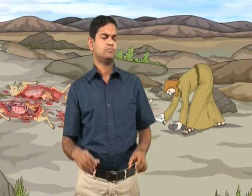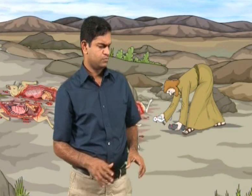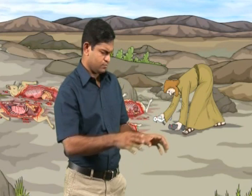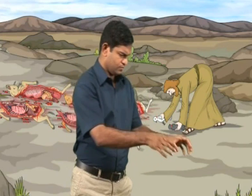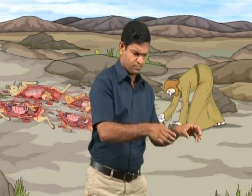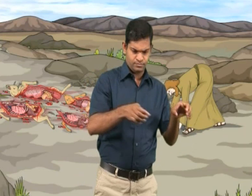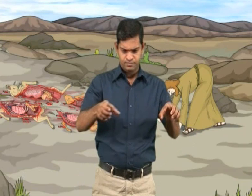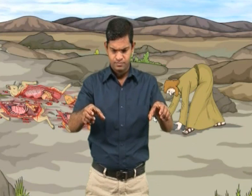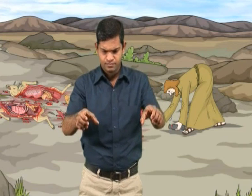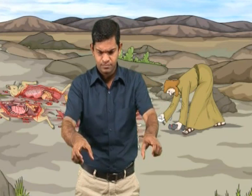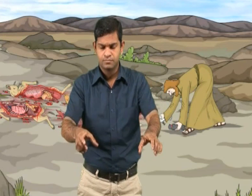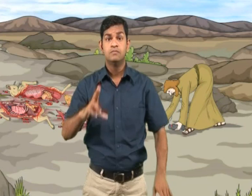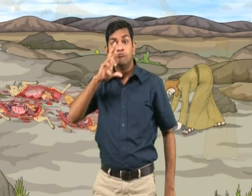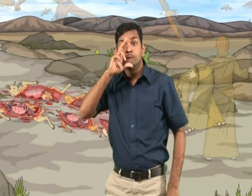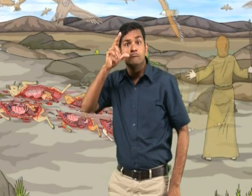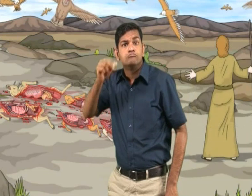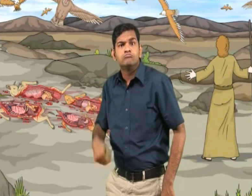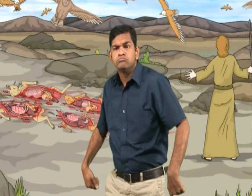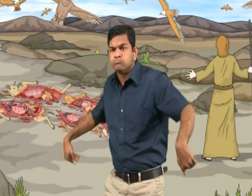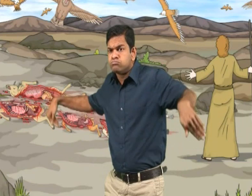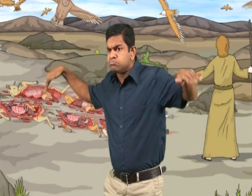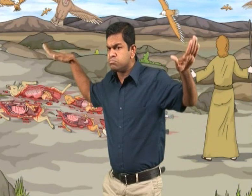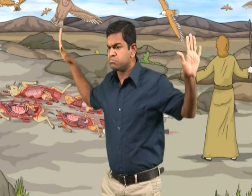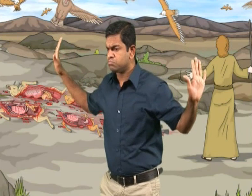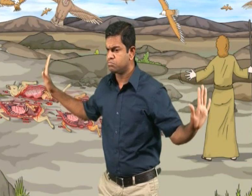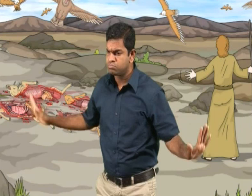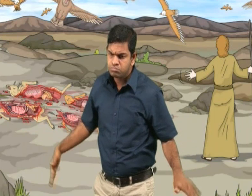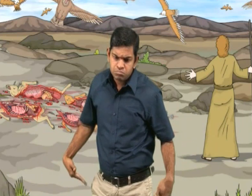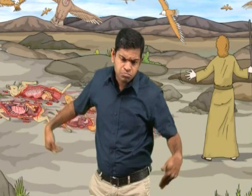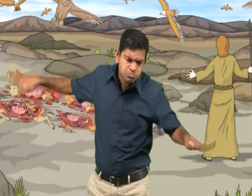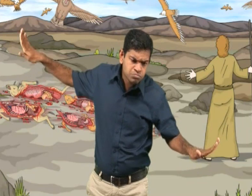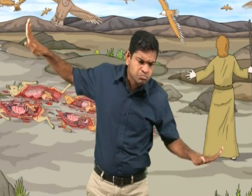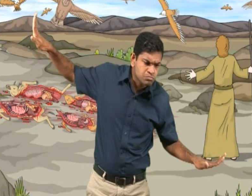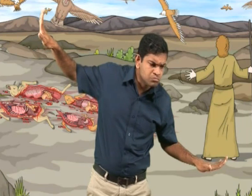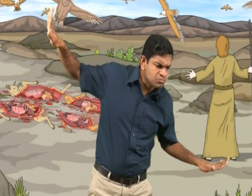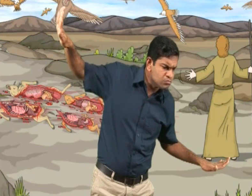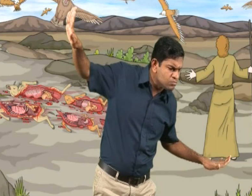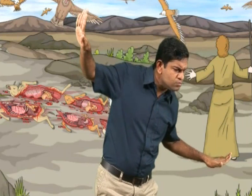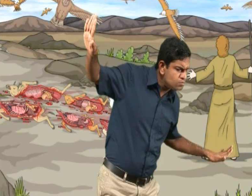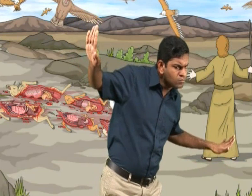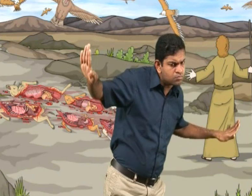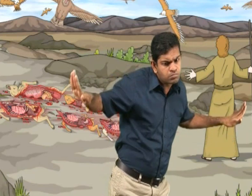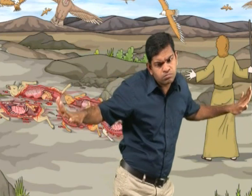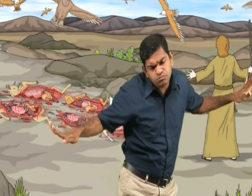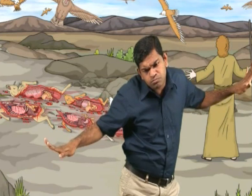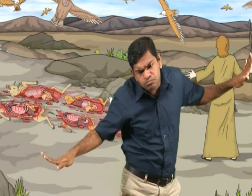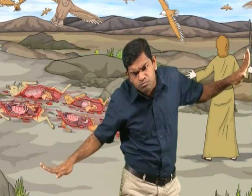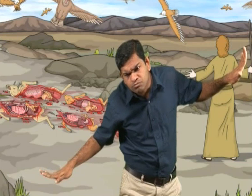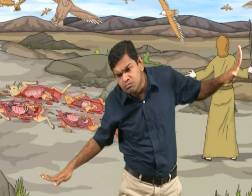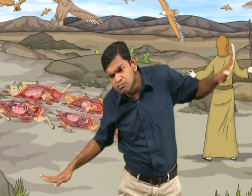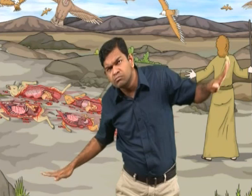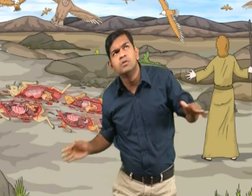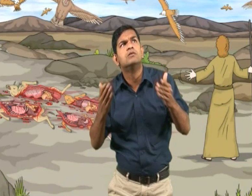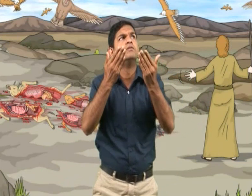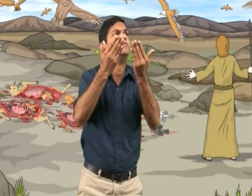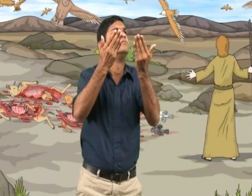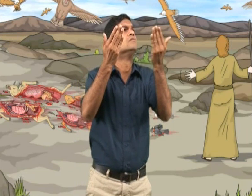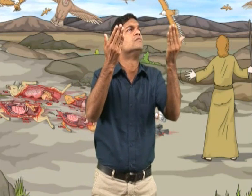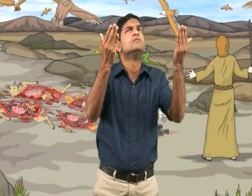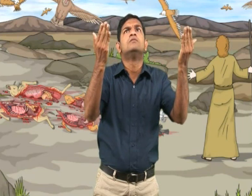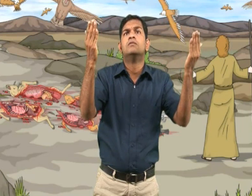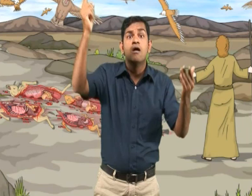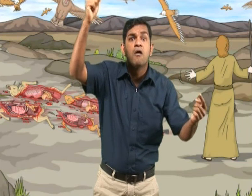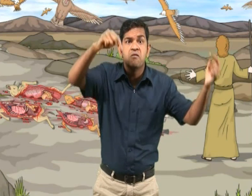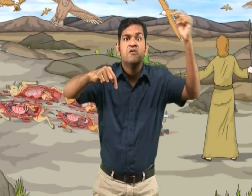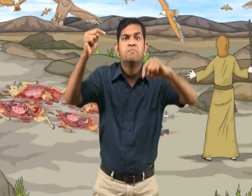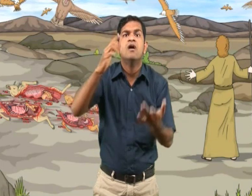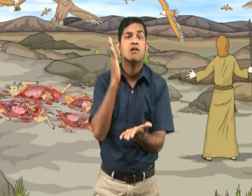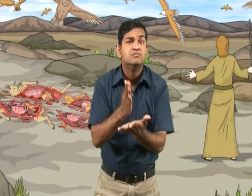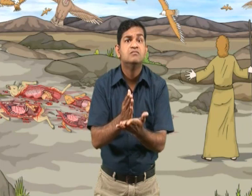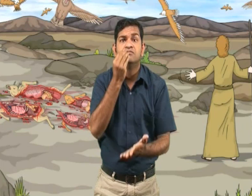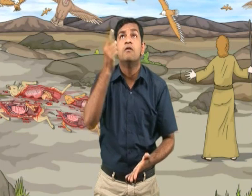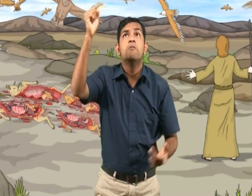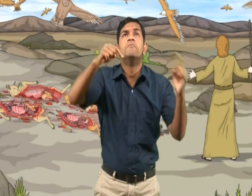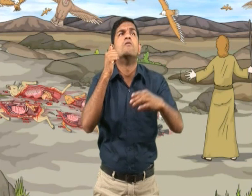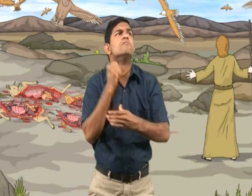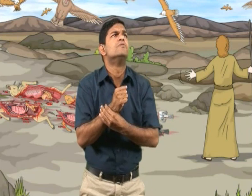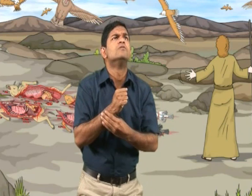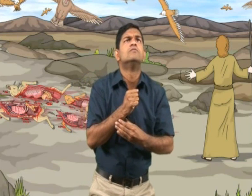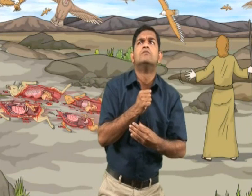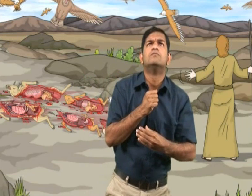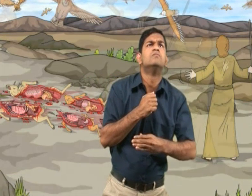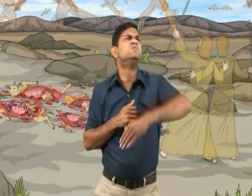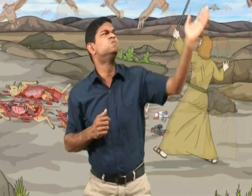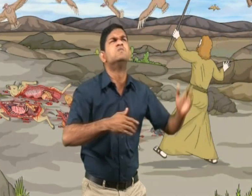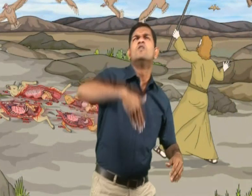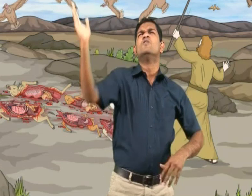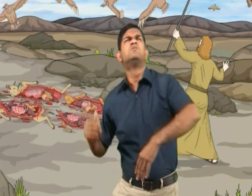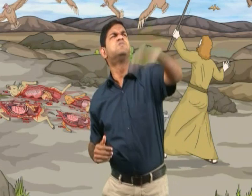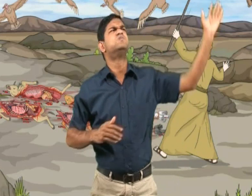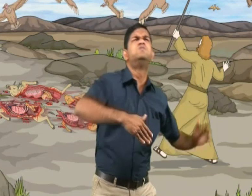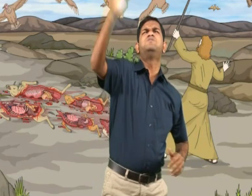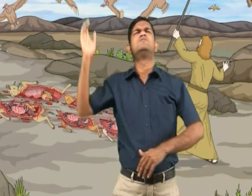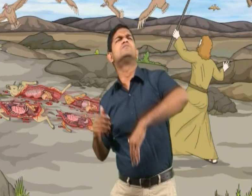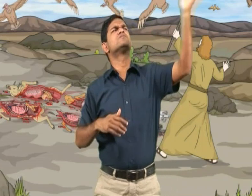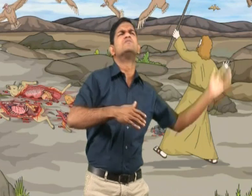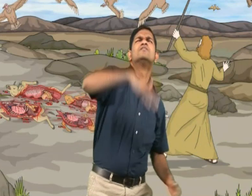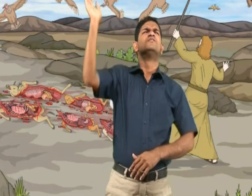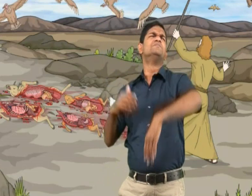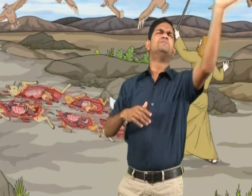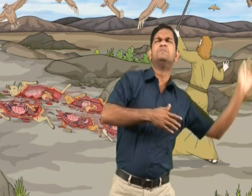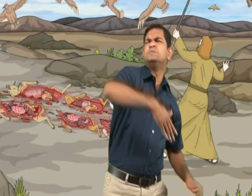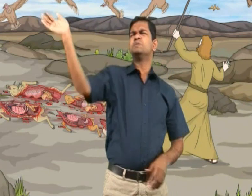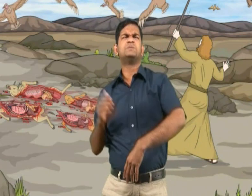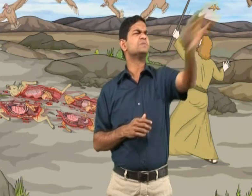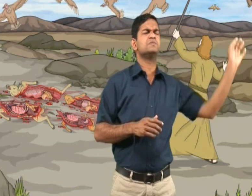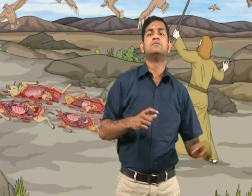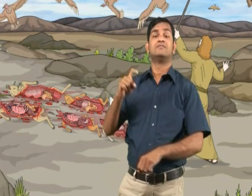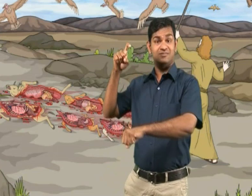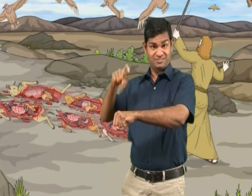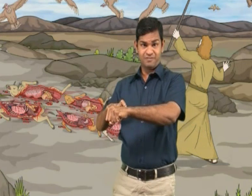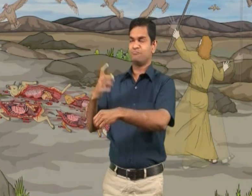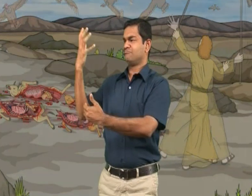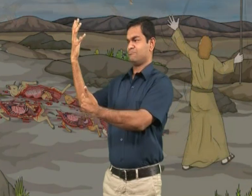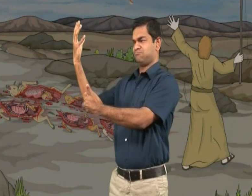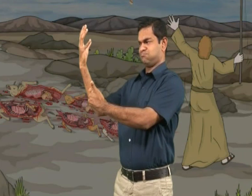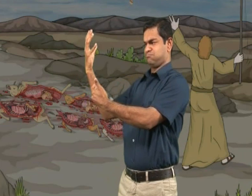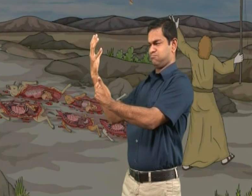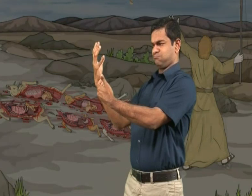And the birds of prey descended on the carcasses, but Abram drove them away.